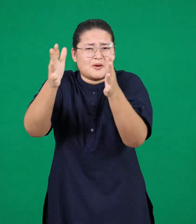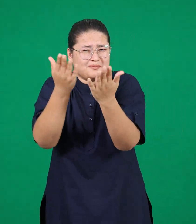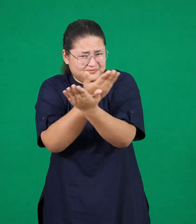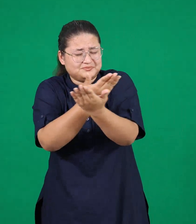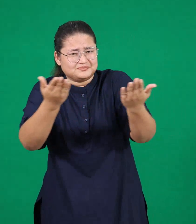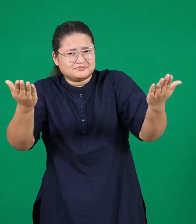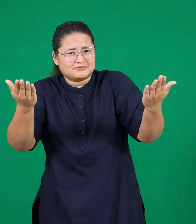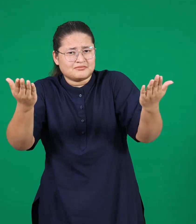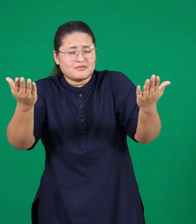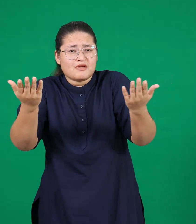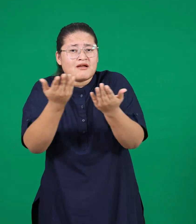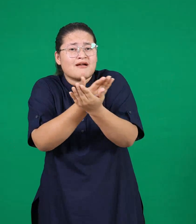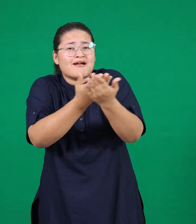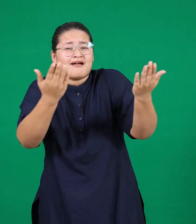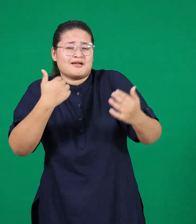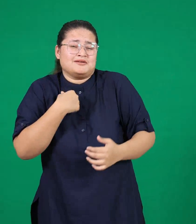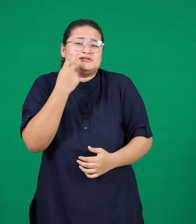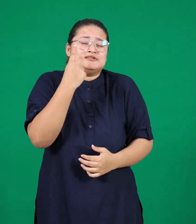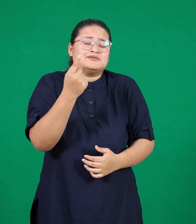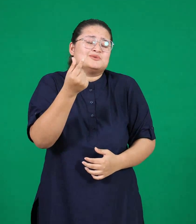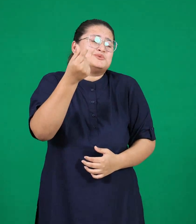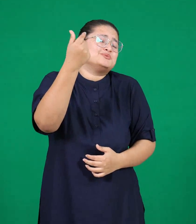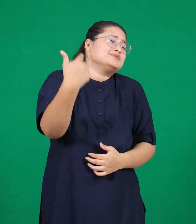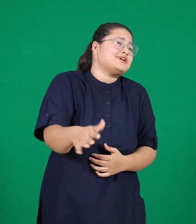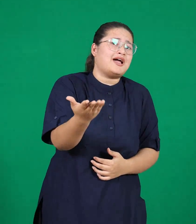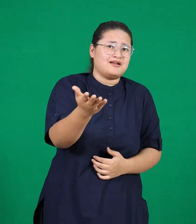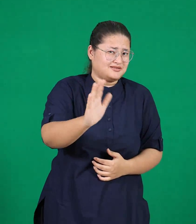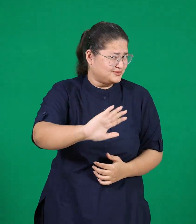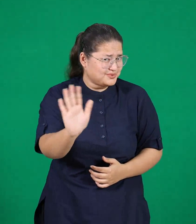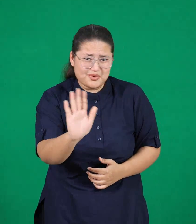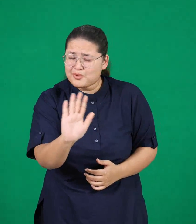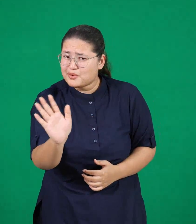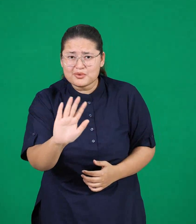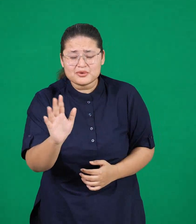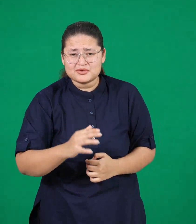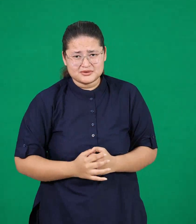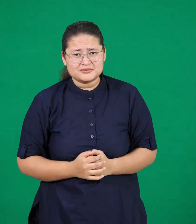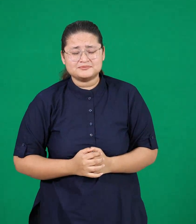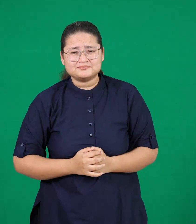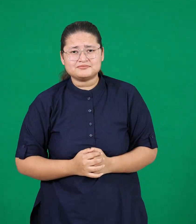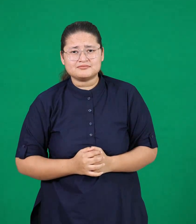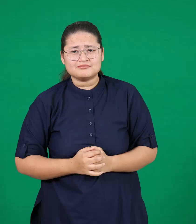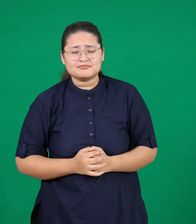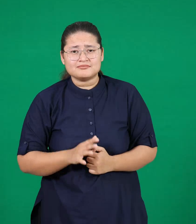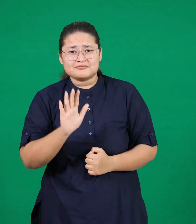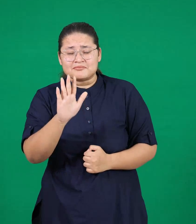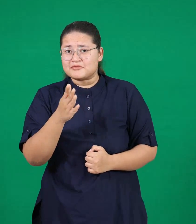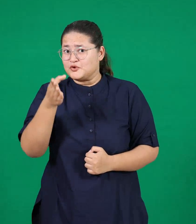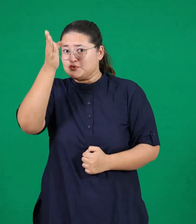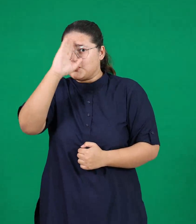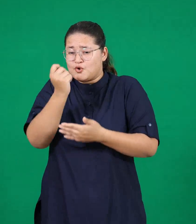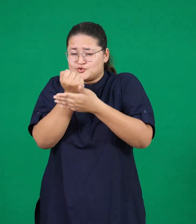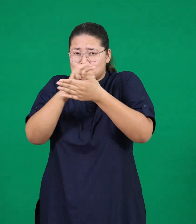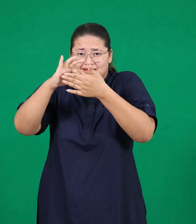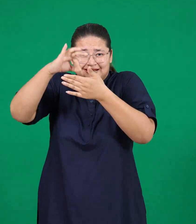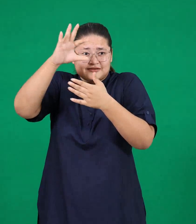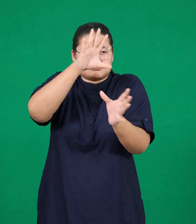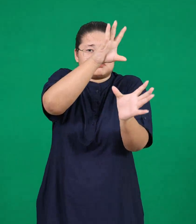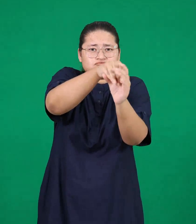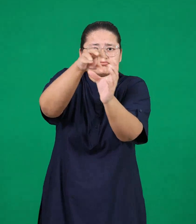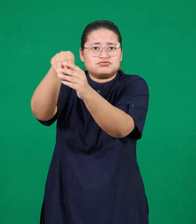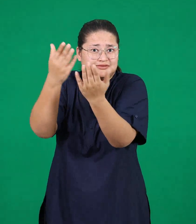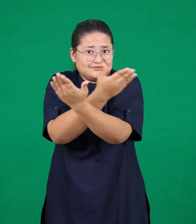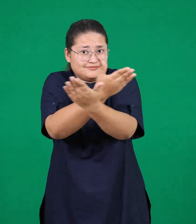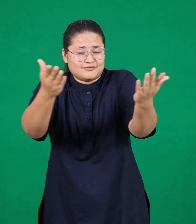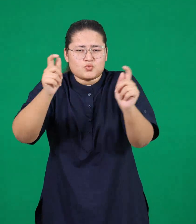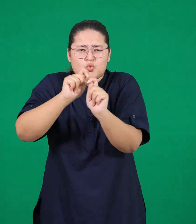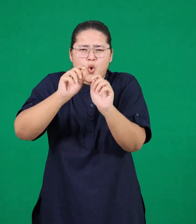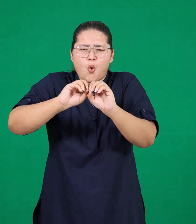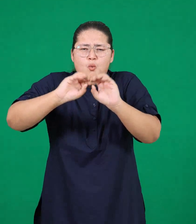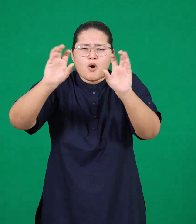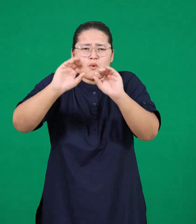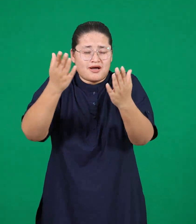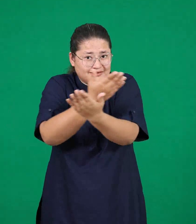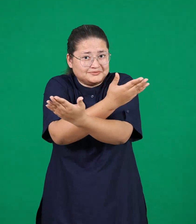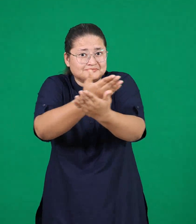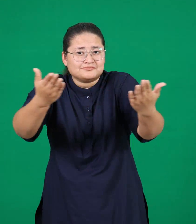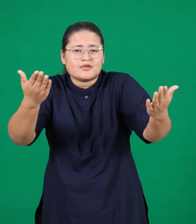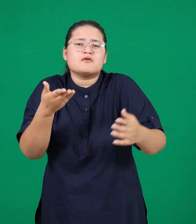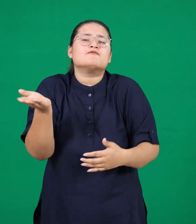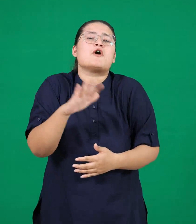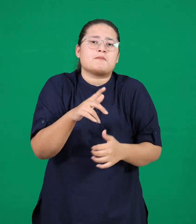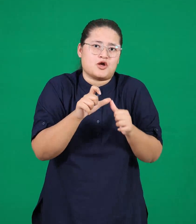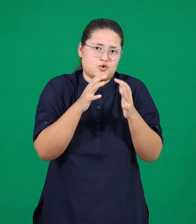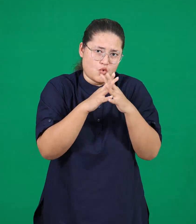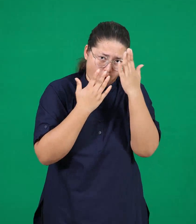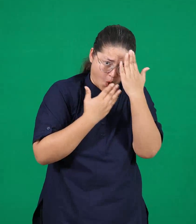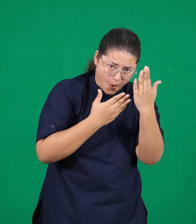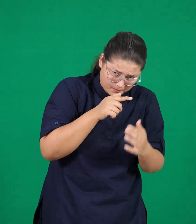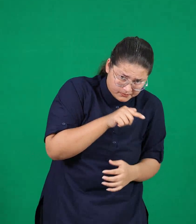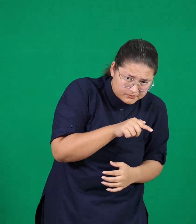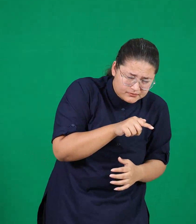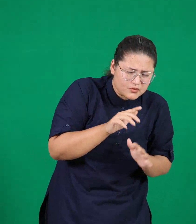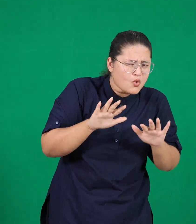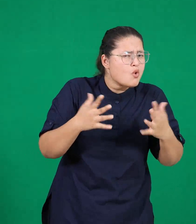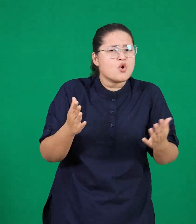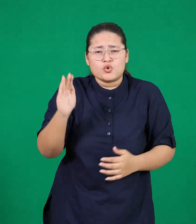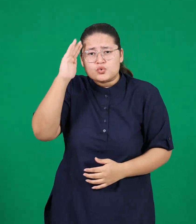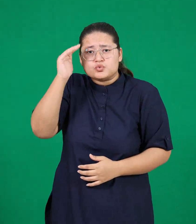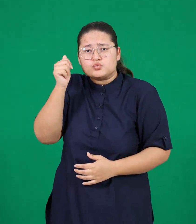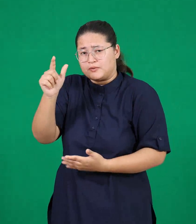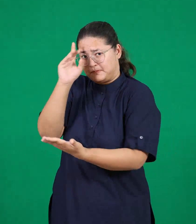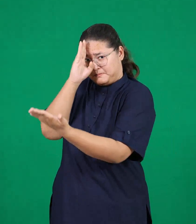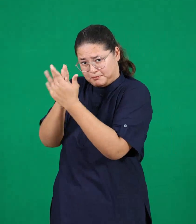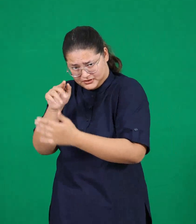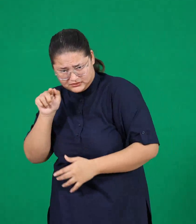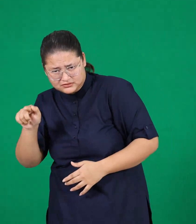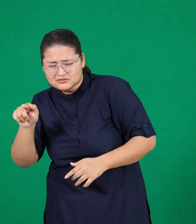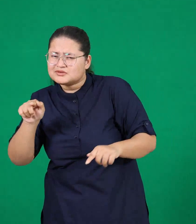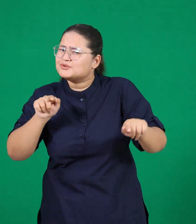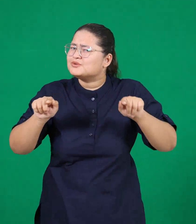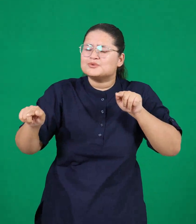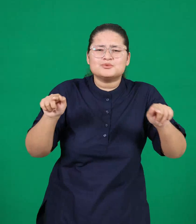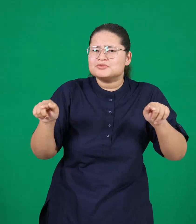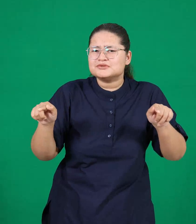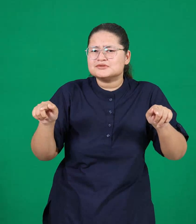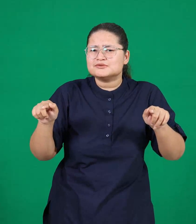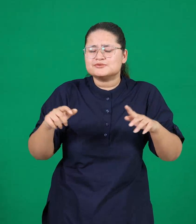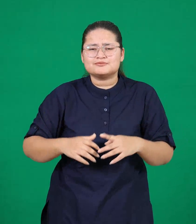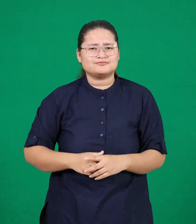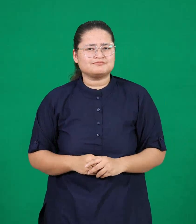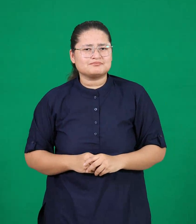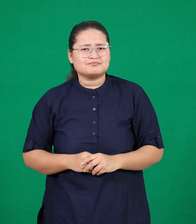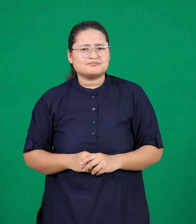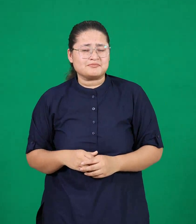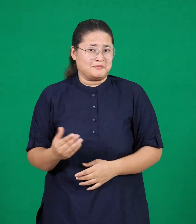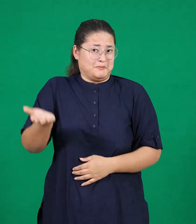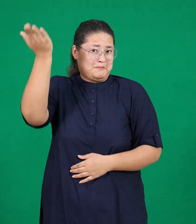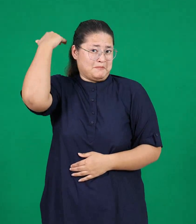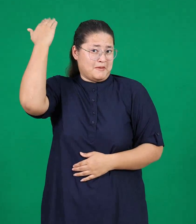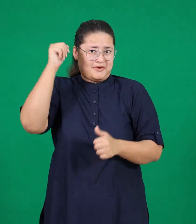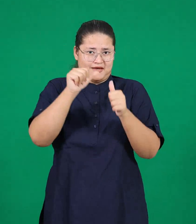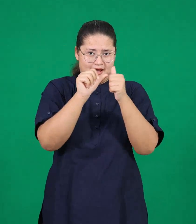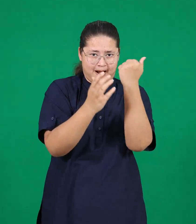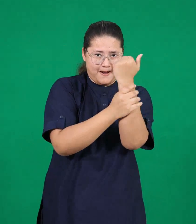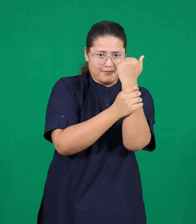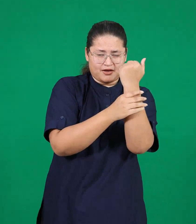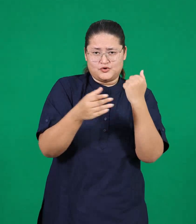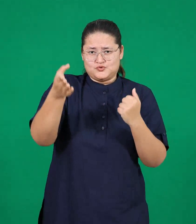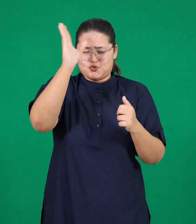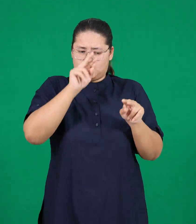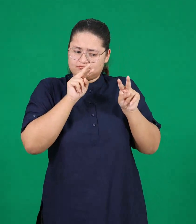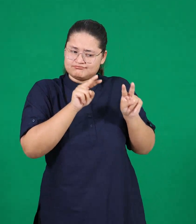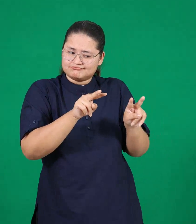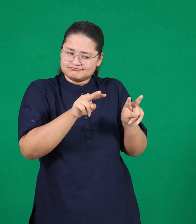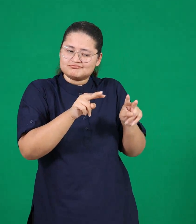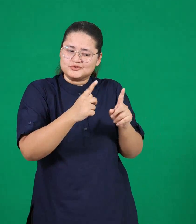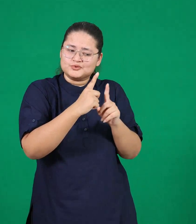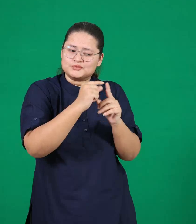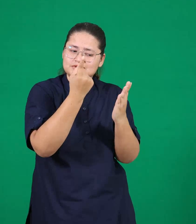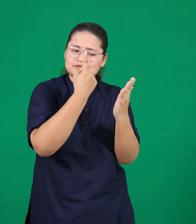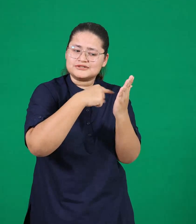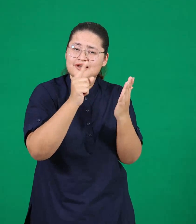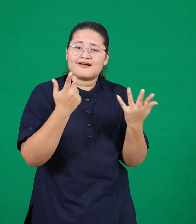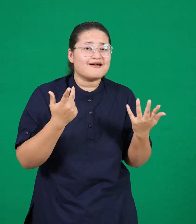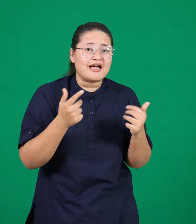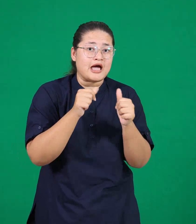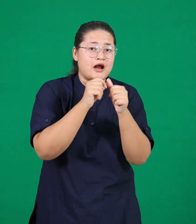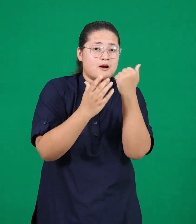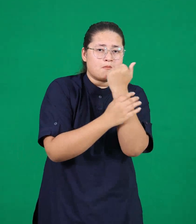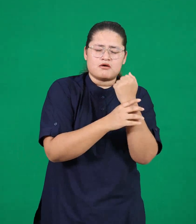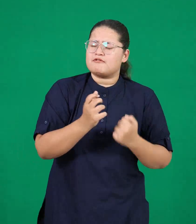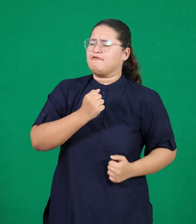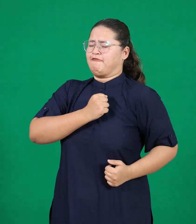Does God lavish His Spirit on you and work miracles among you because you practice the law, or because you hear and believe?